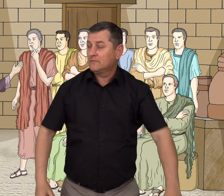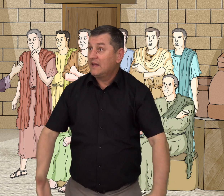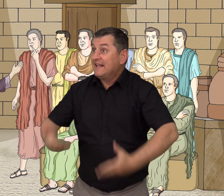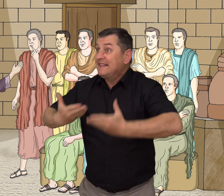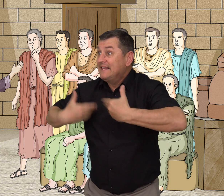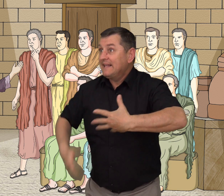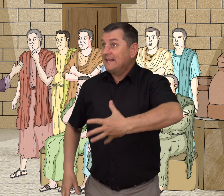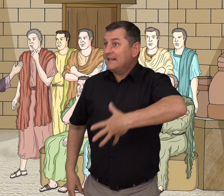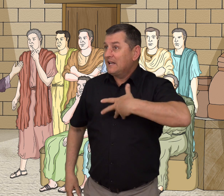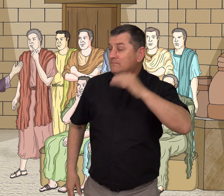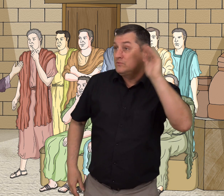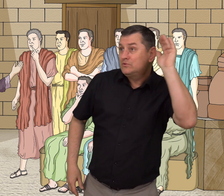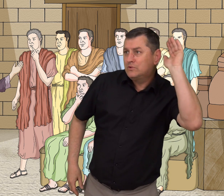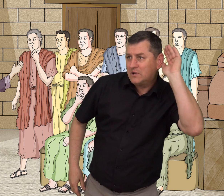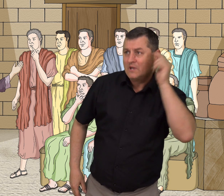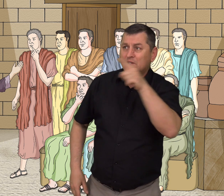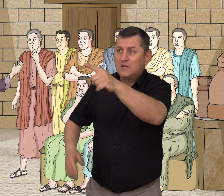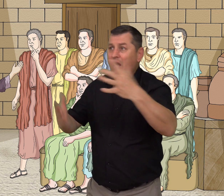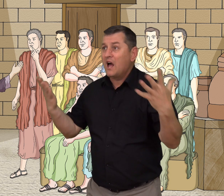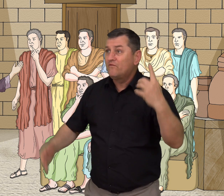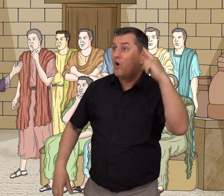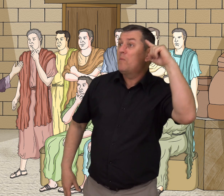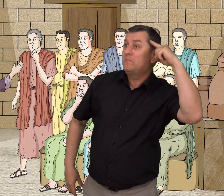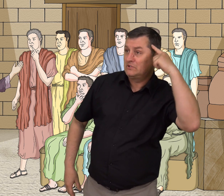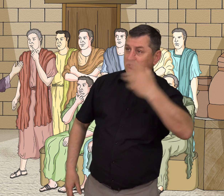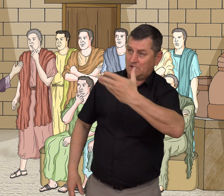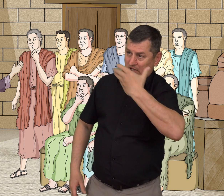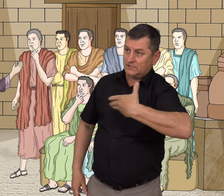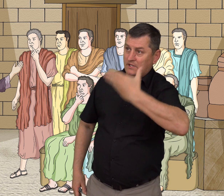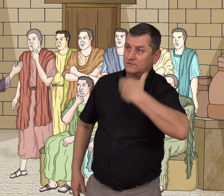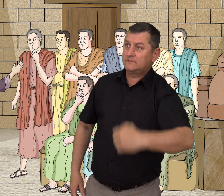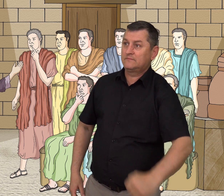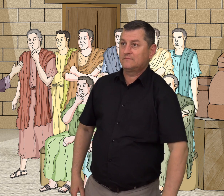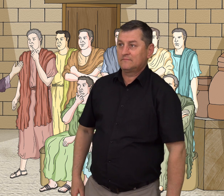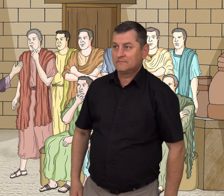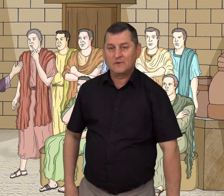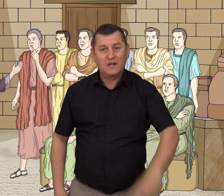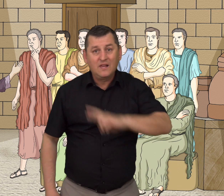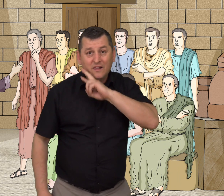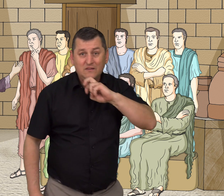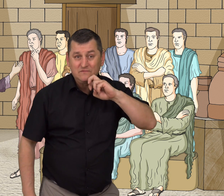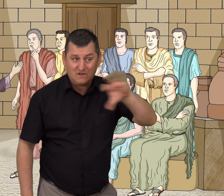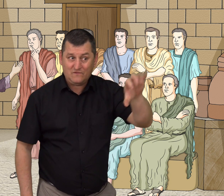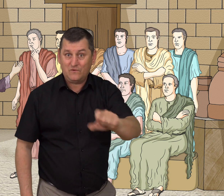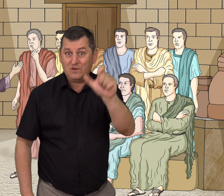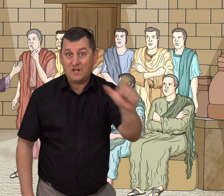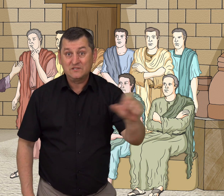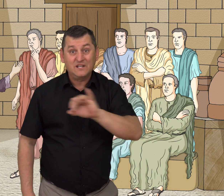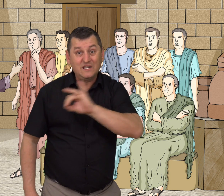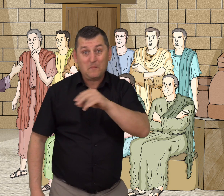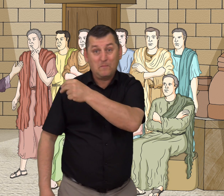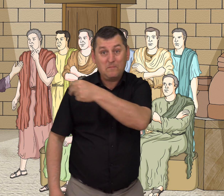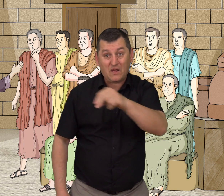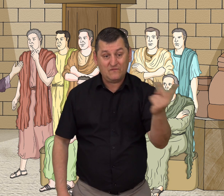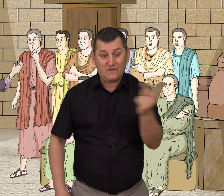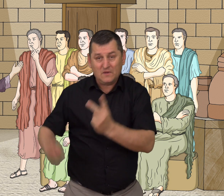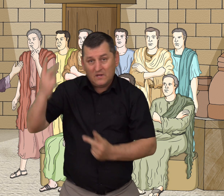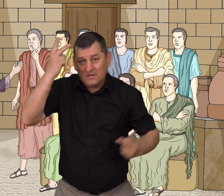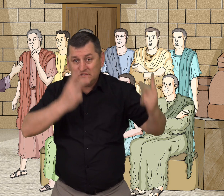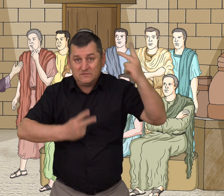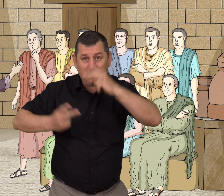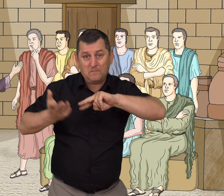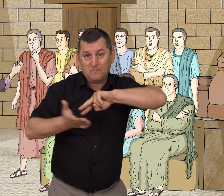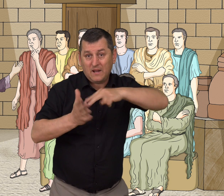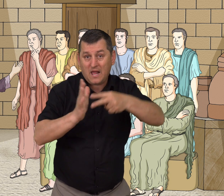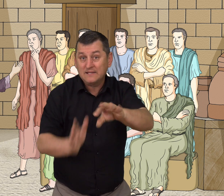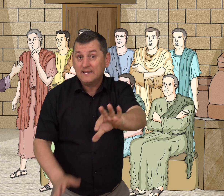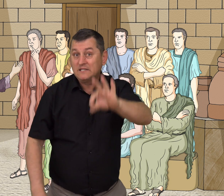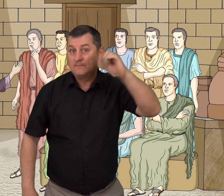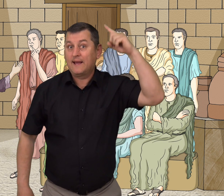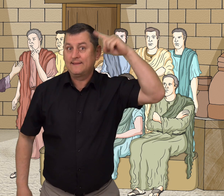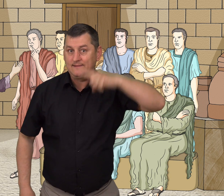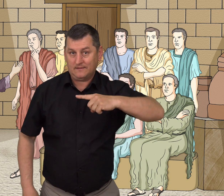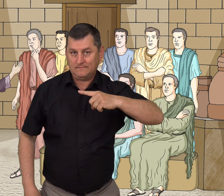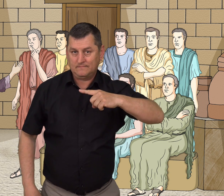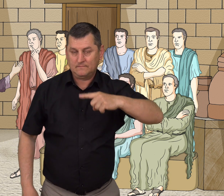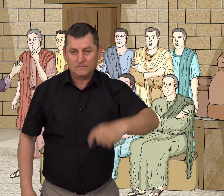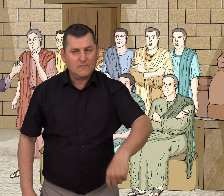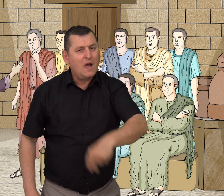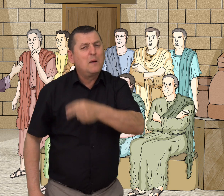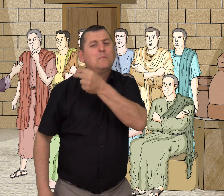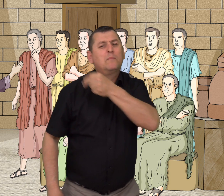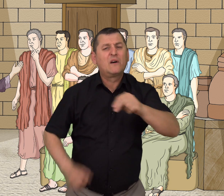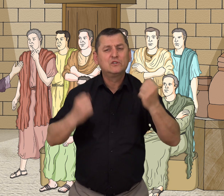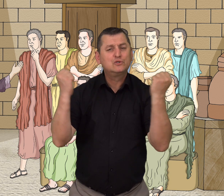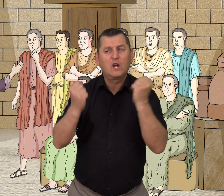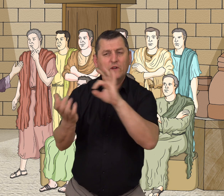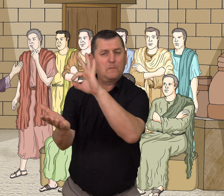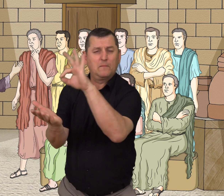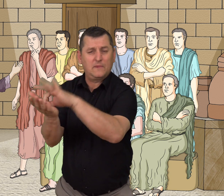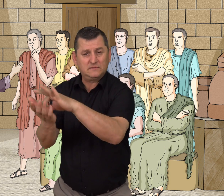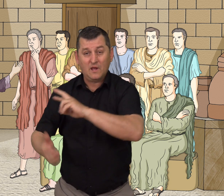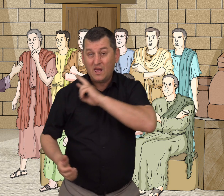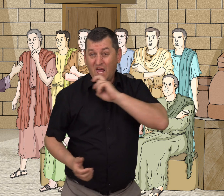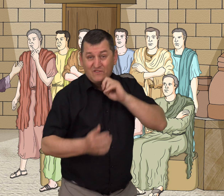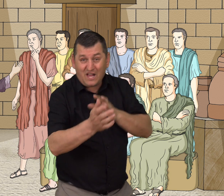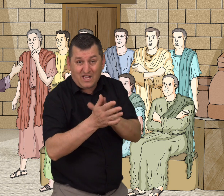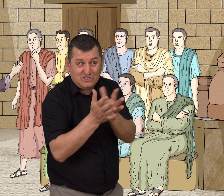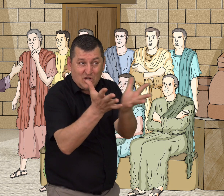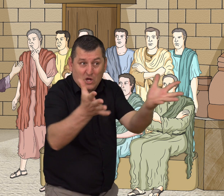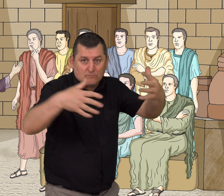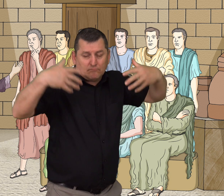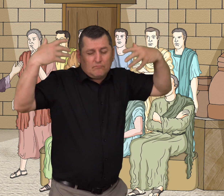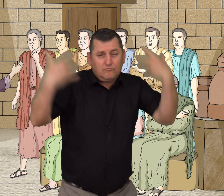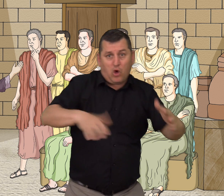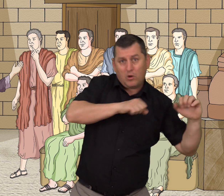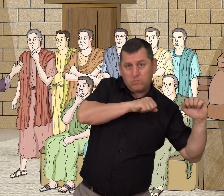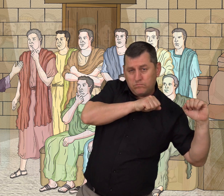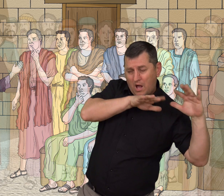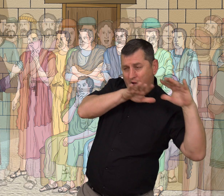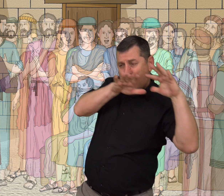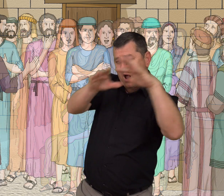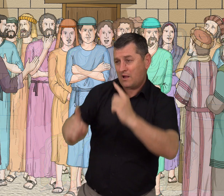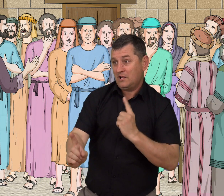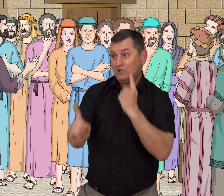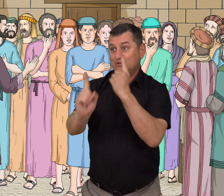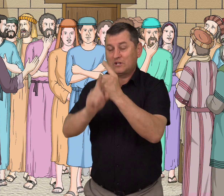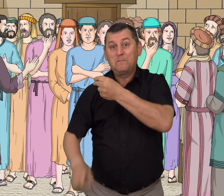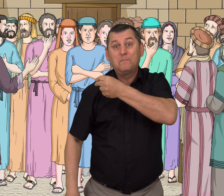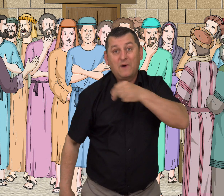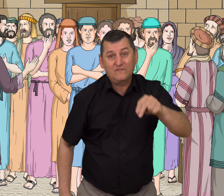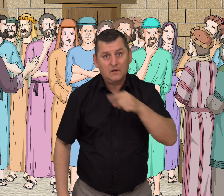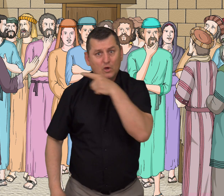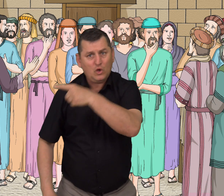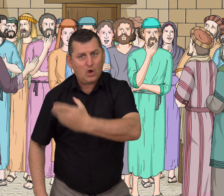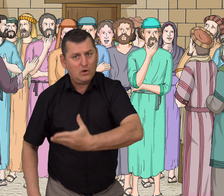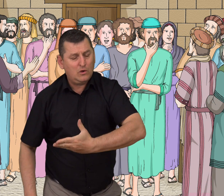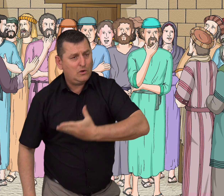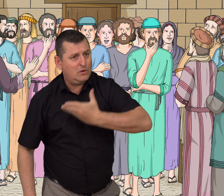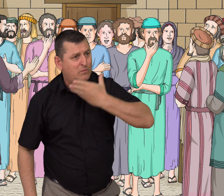But we consider your views worth hearing, because we know that people everywhere are speaking against this sect.”